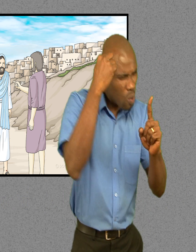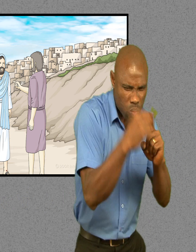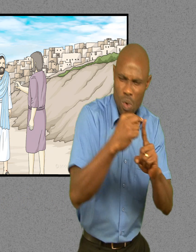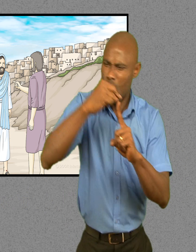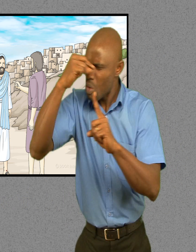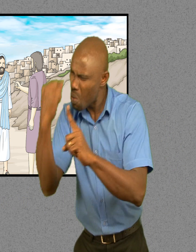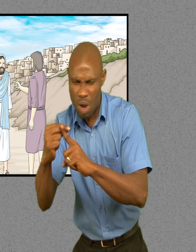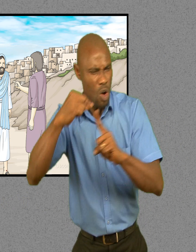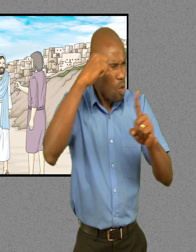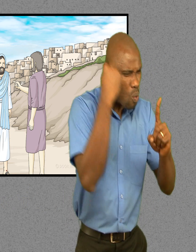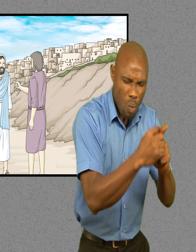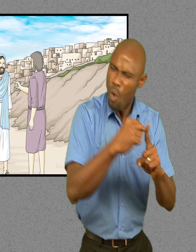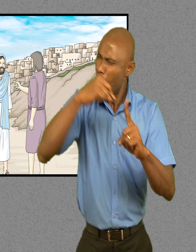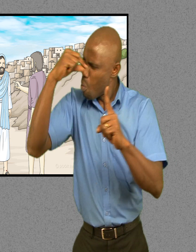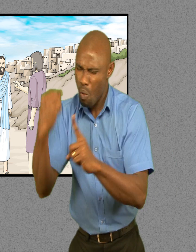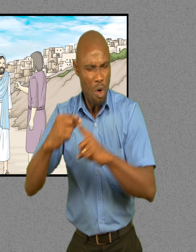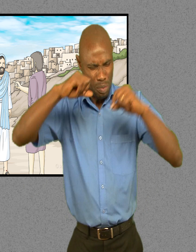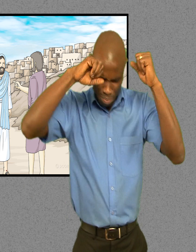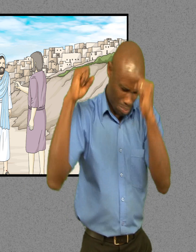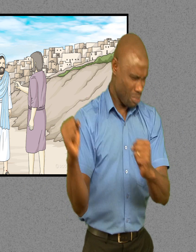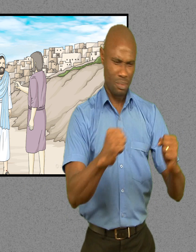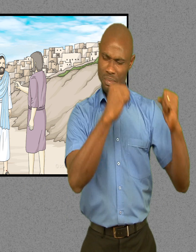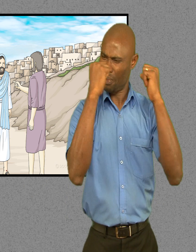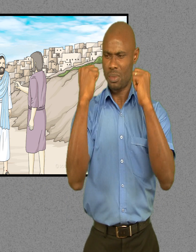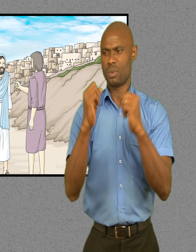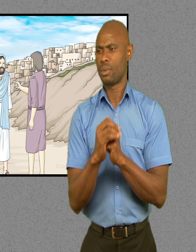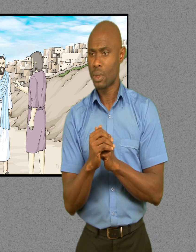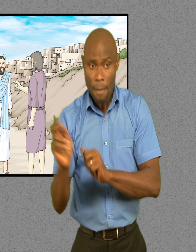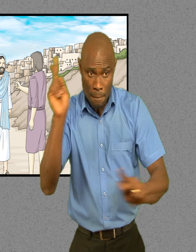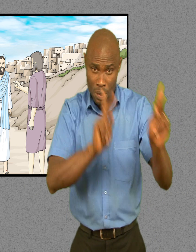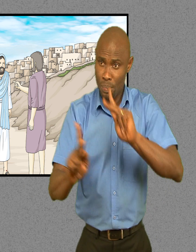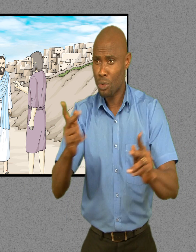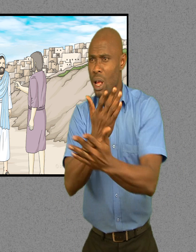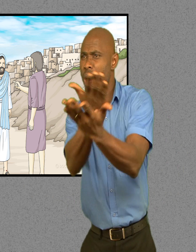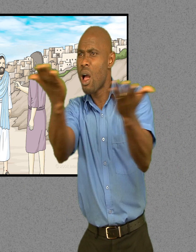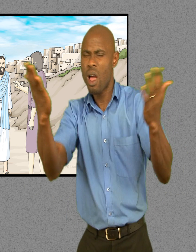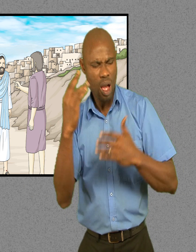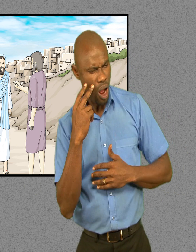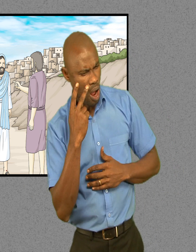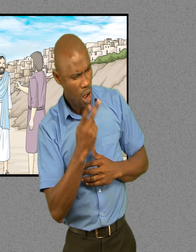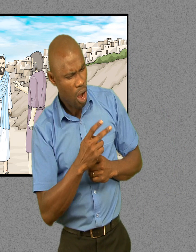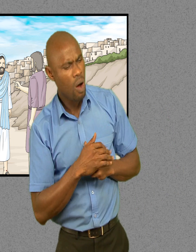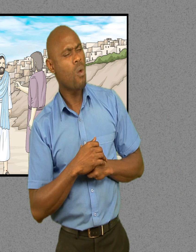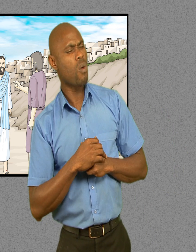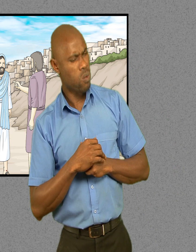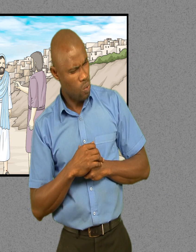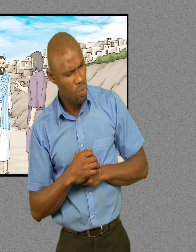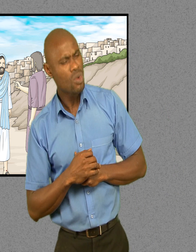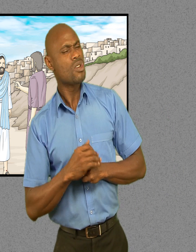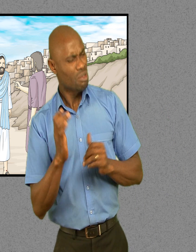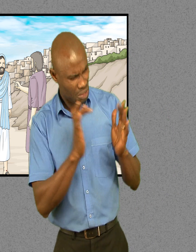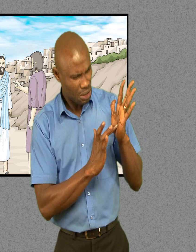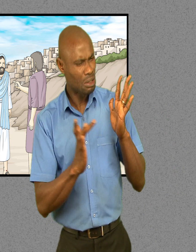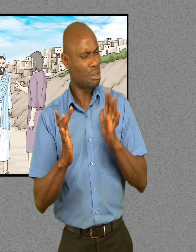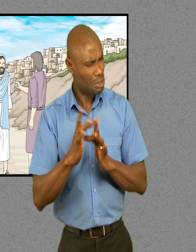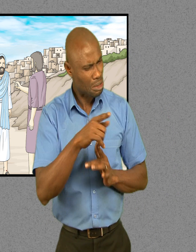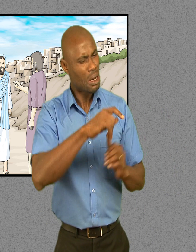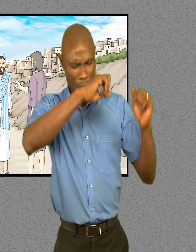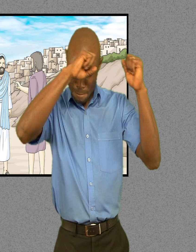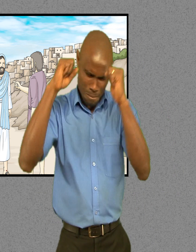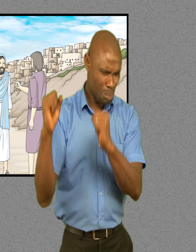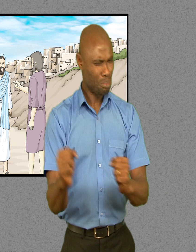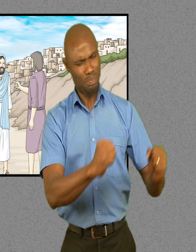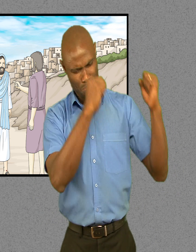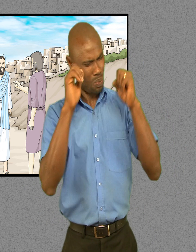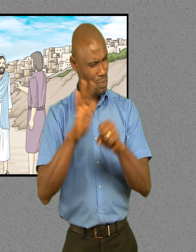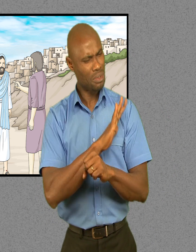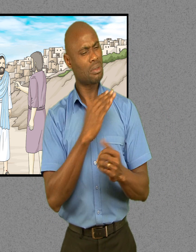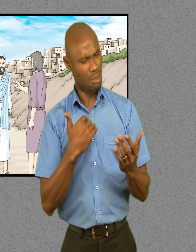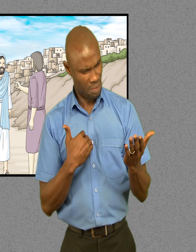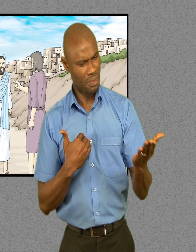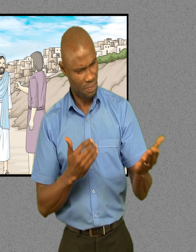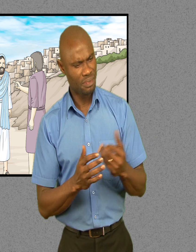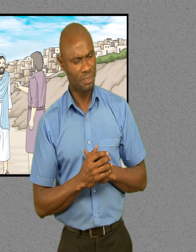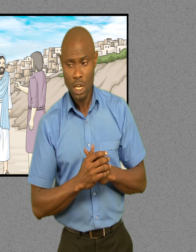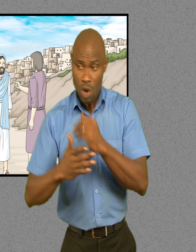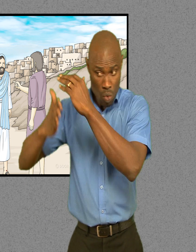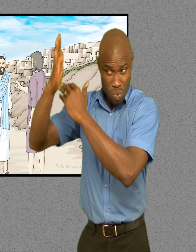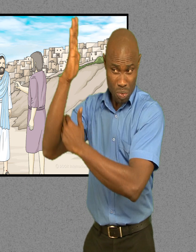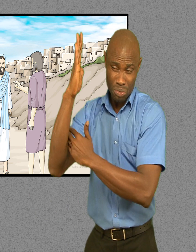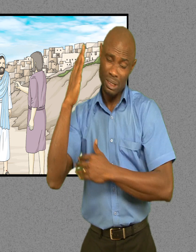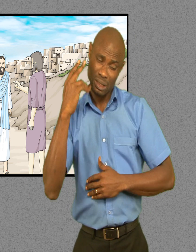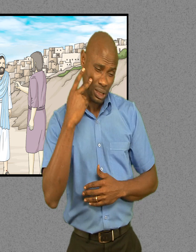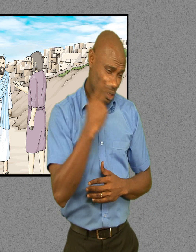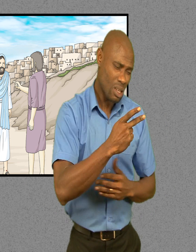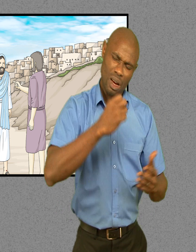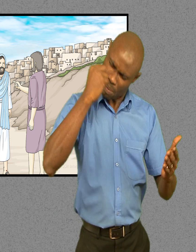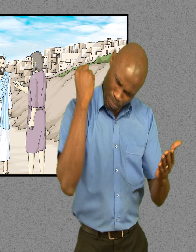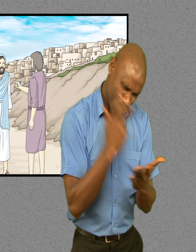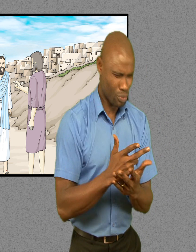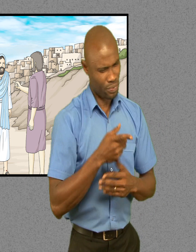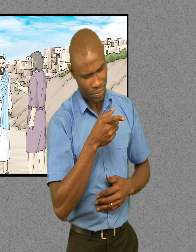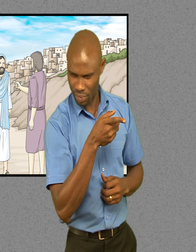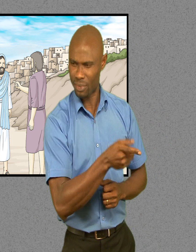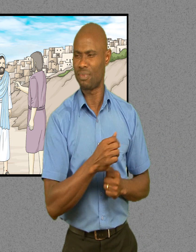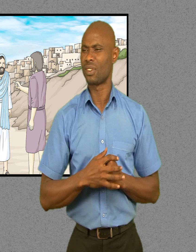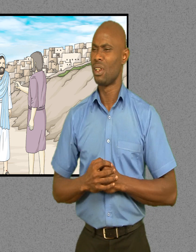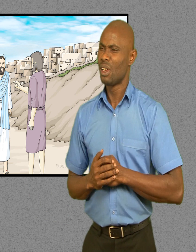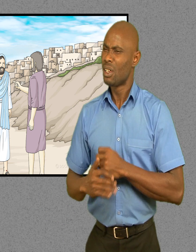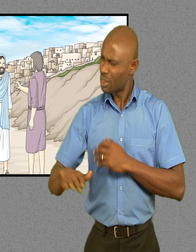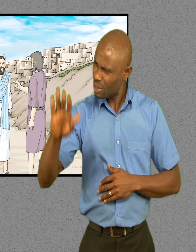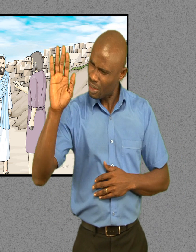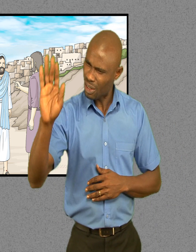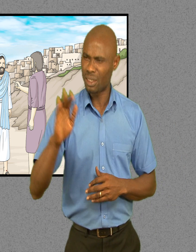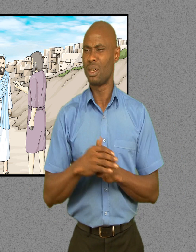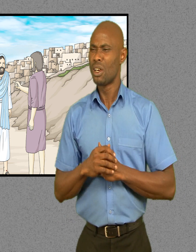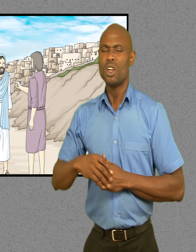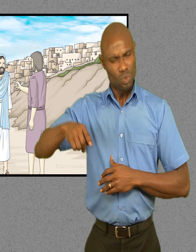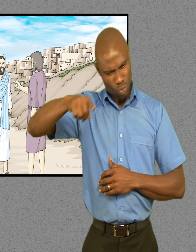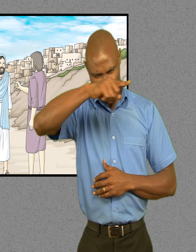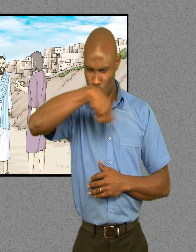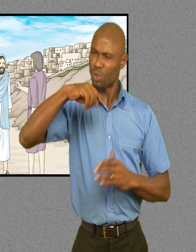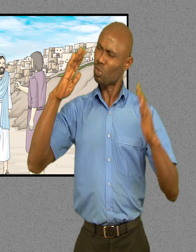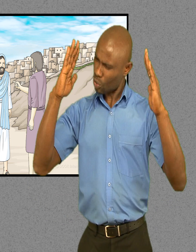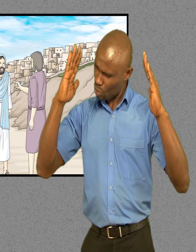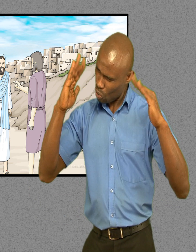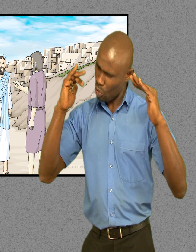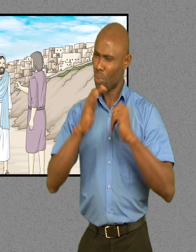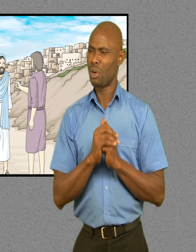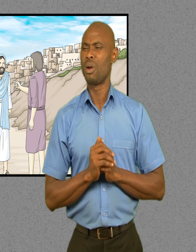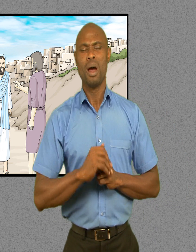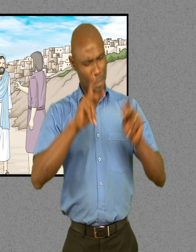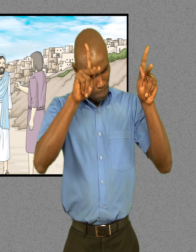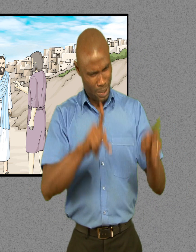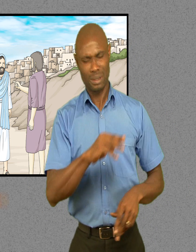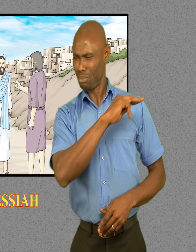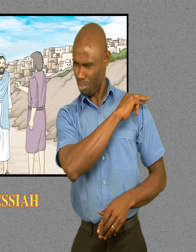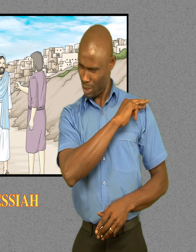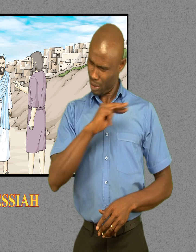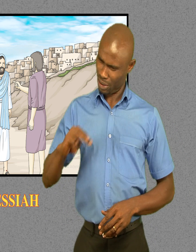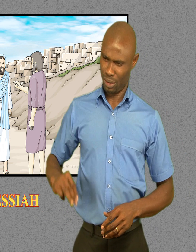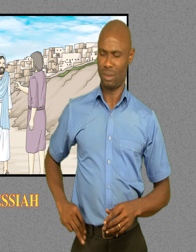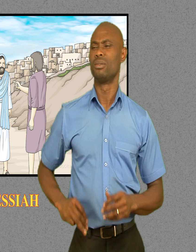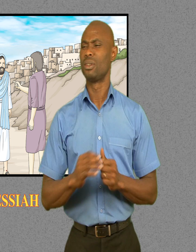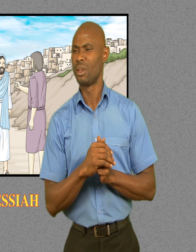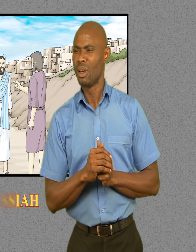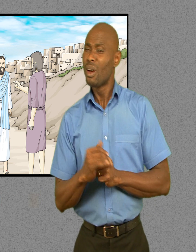Our chief priests and rulers delivered Him up to the sentence of death, and they crucified Him.